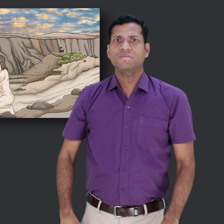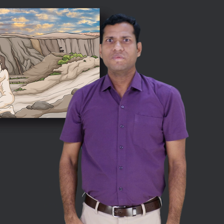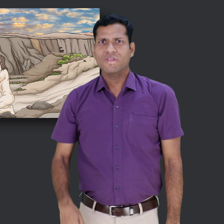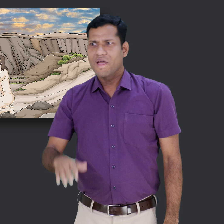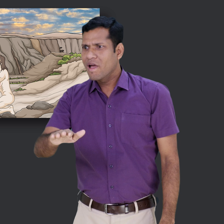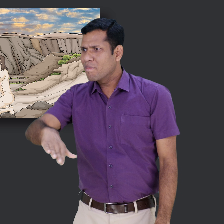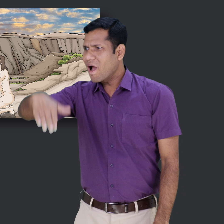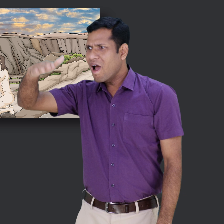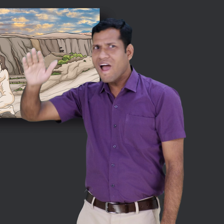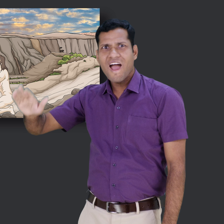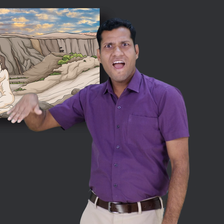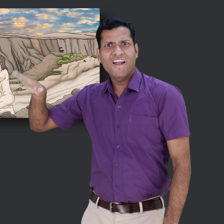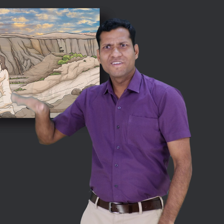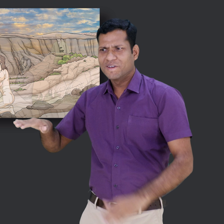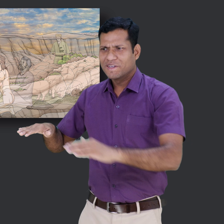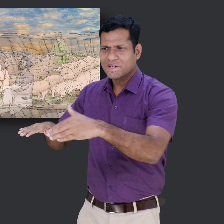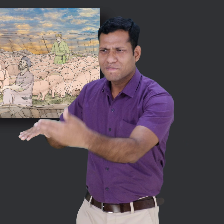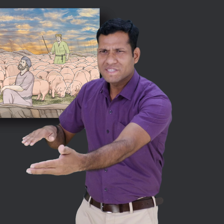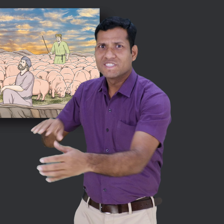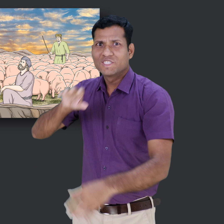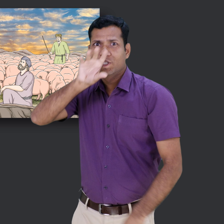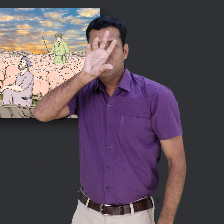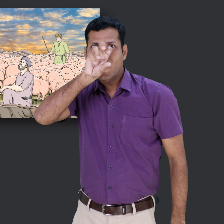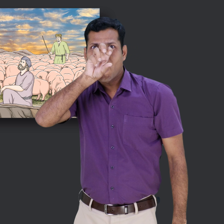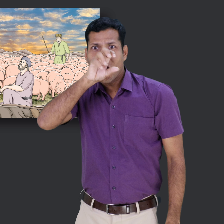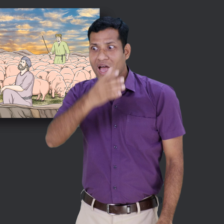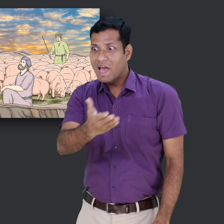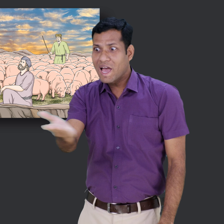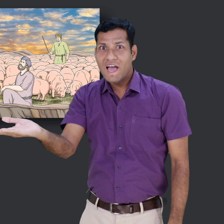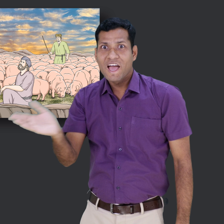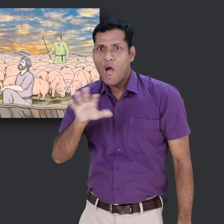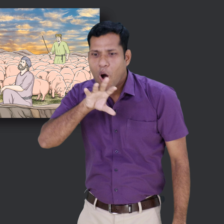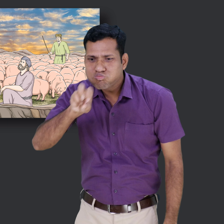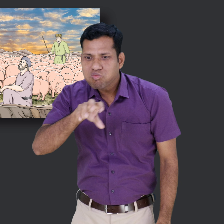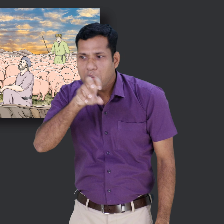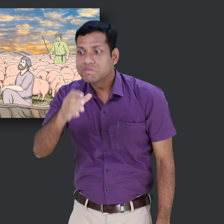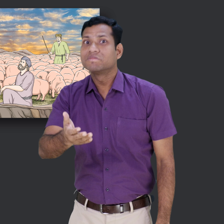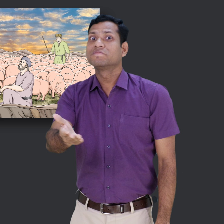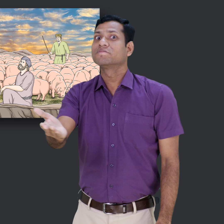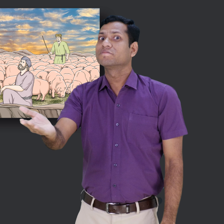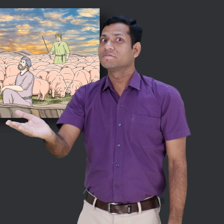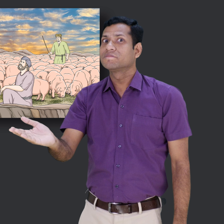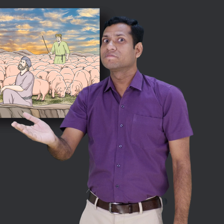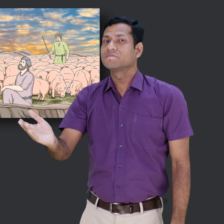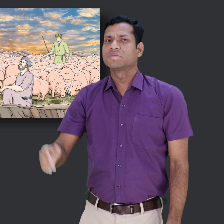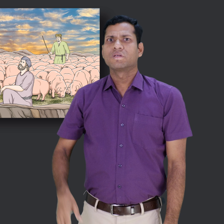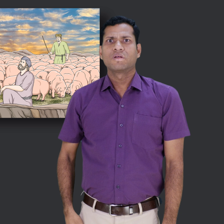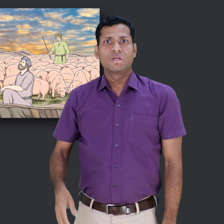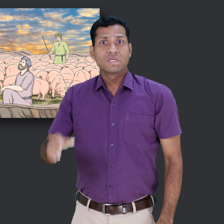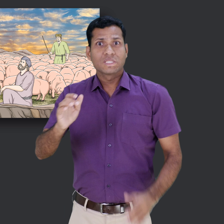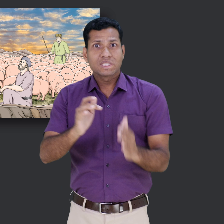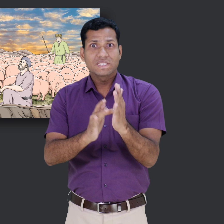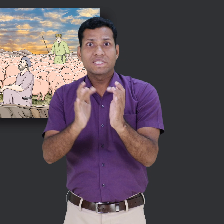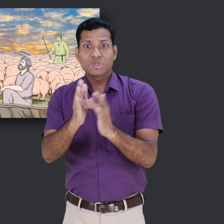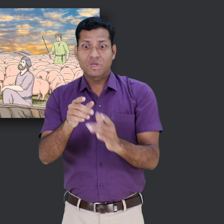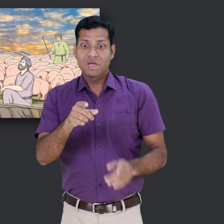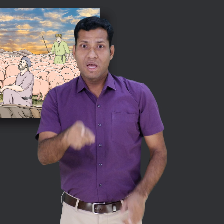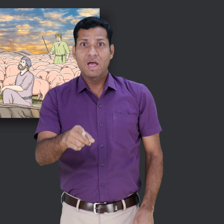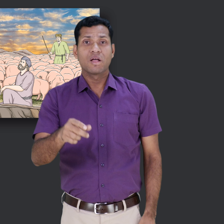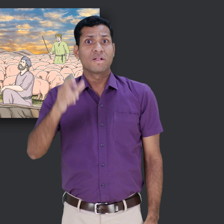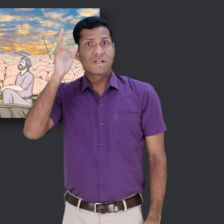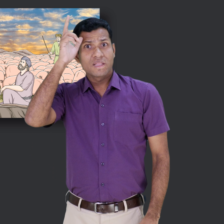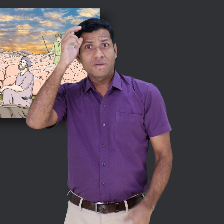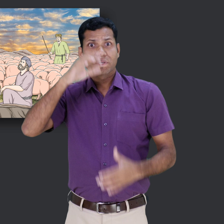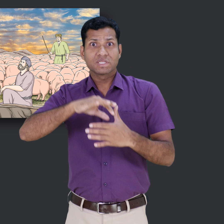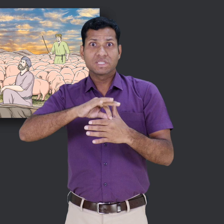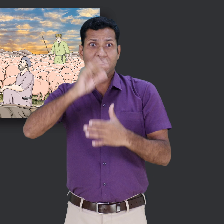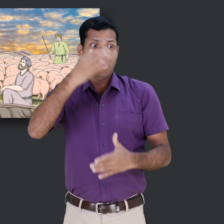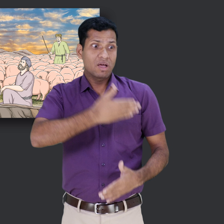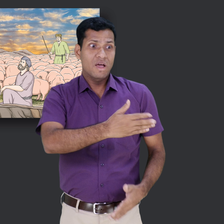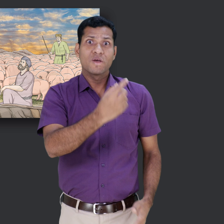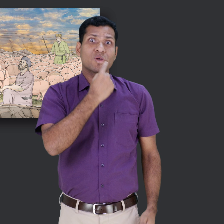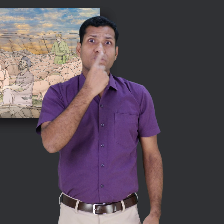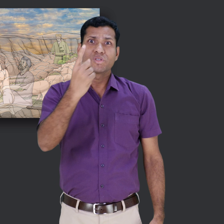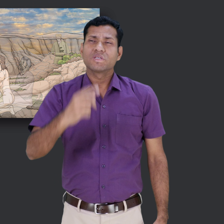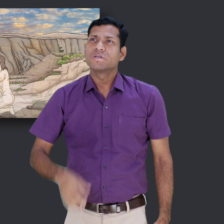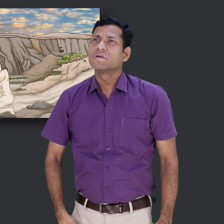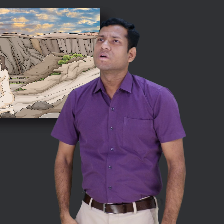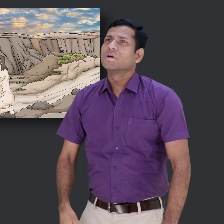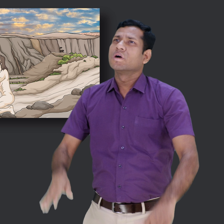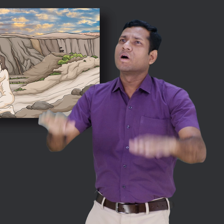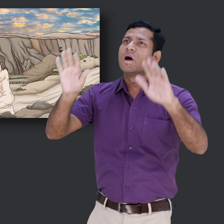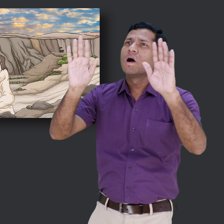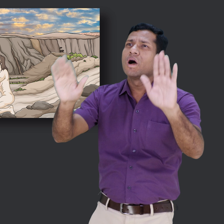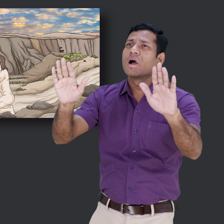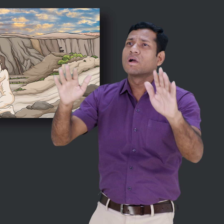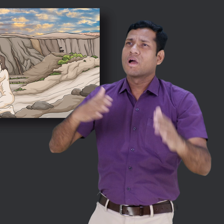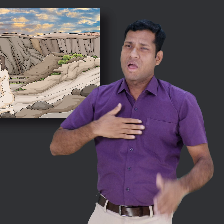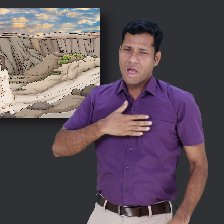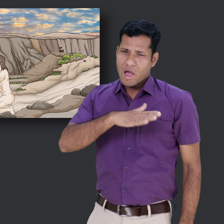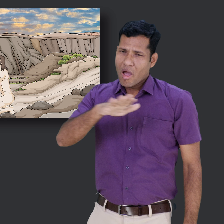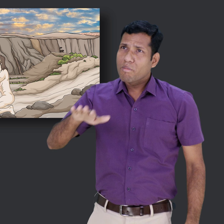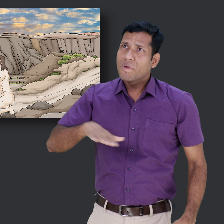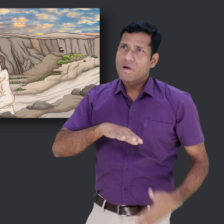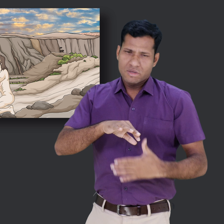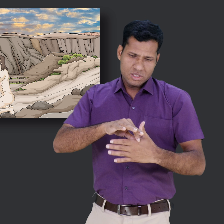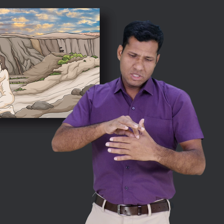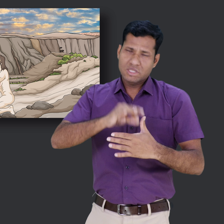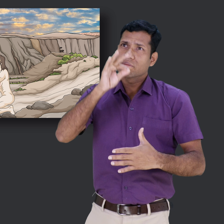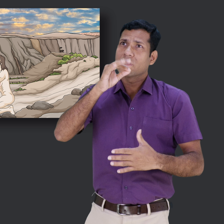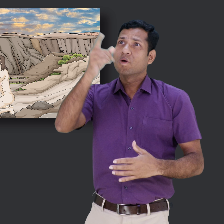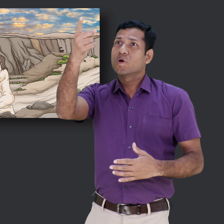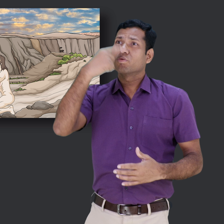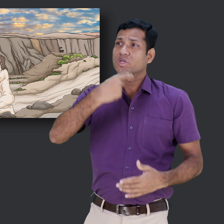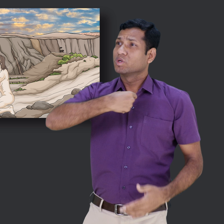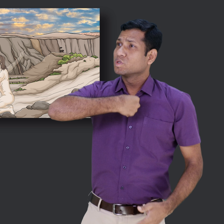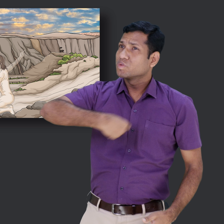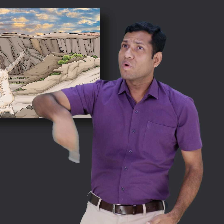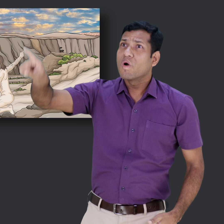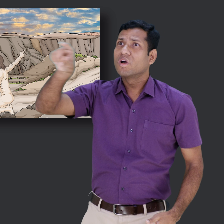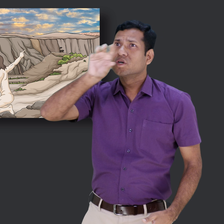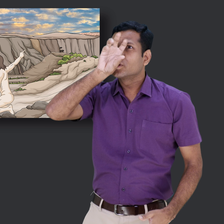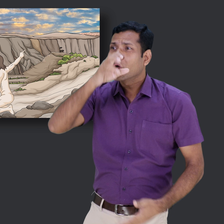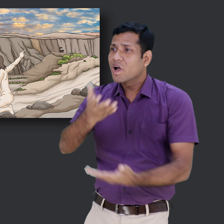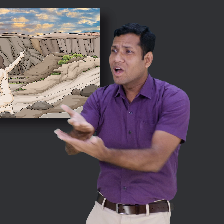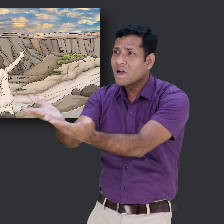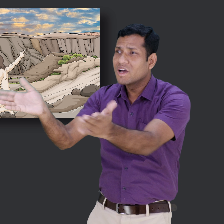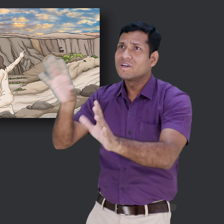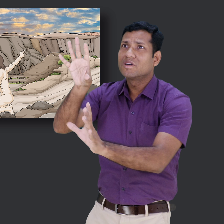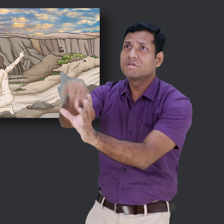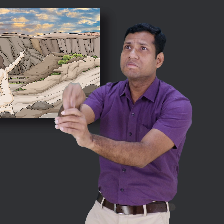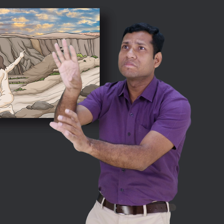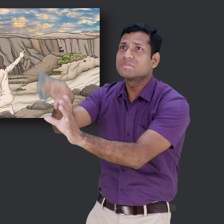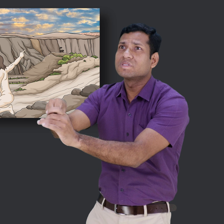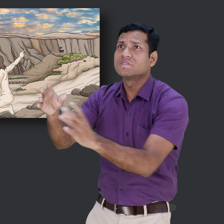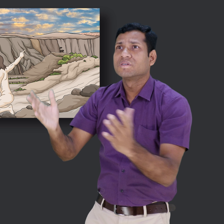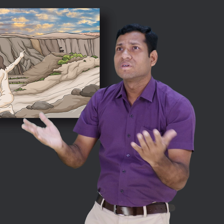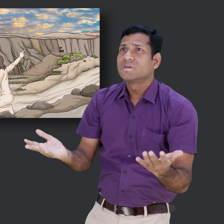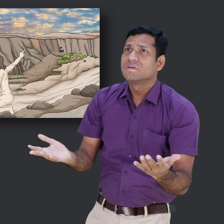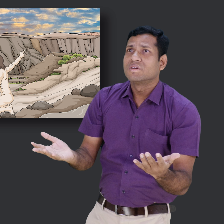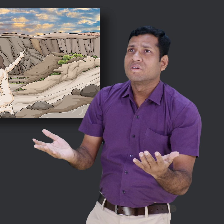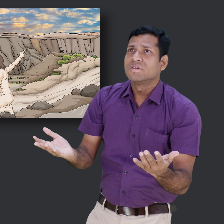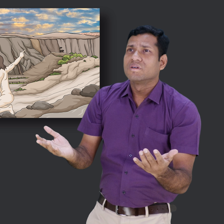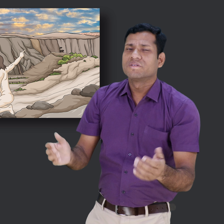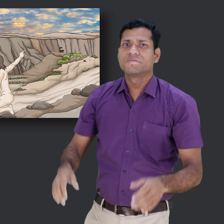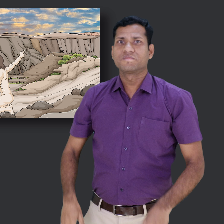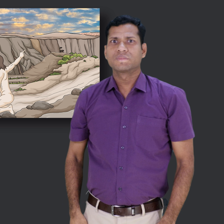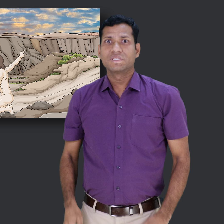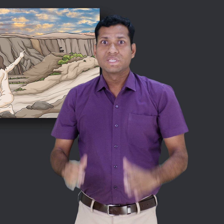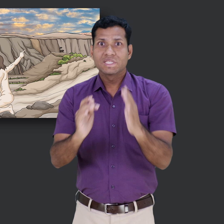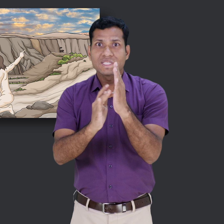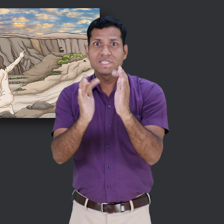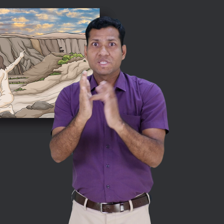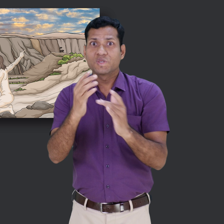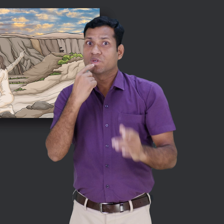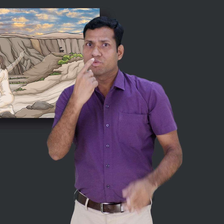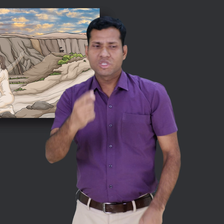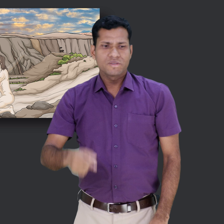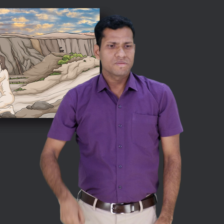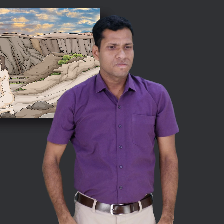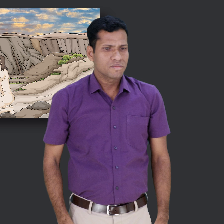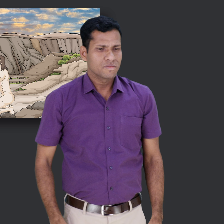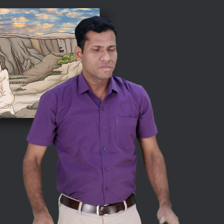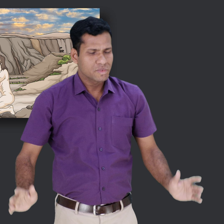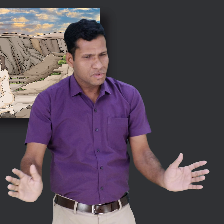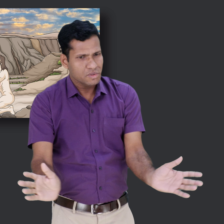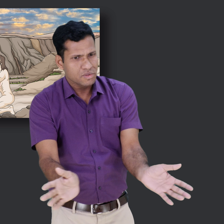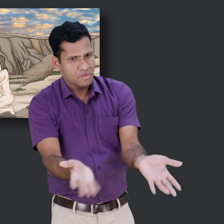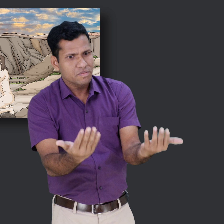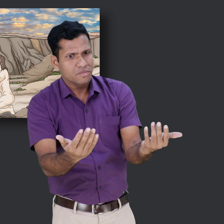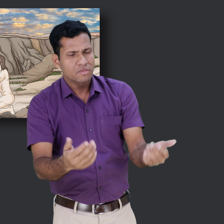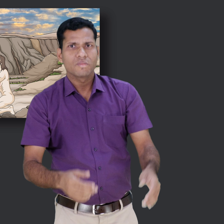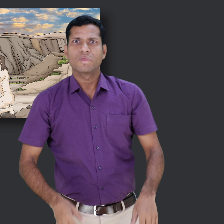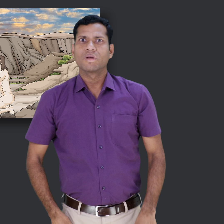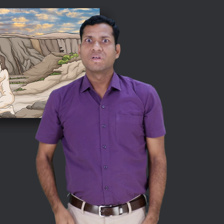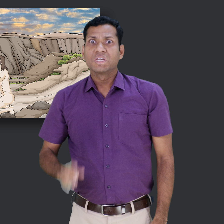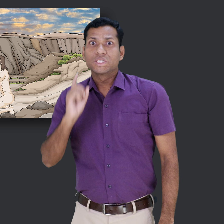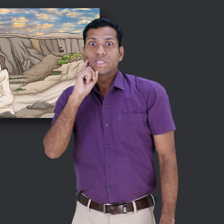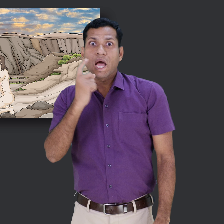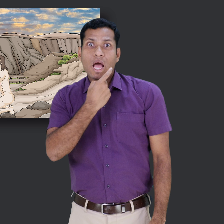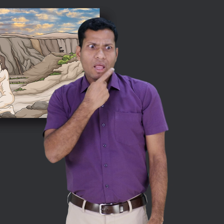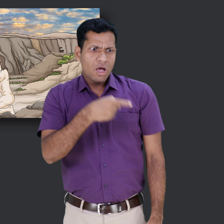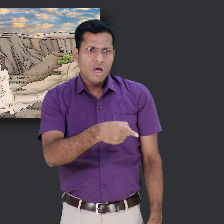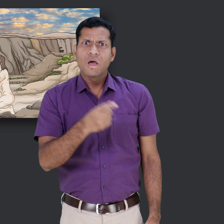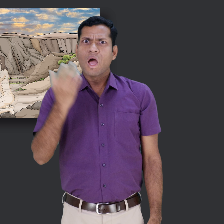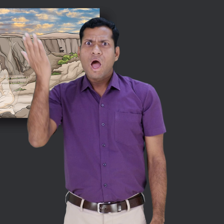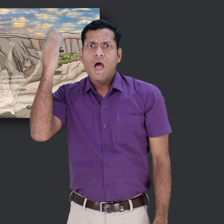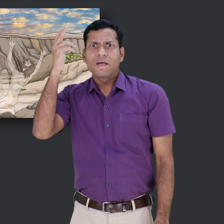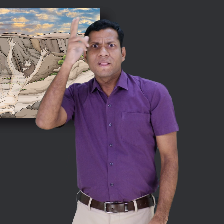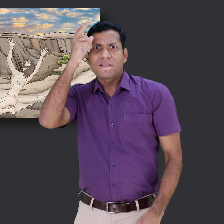There on the nearby hillside a large herd of pigs was feeding. So the demons begged Jesus, “Send us to the pigs, so that we may enter them.”